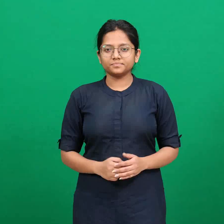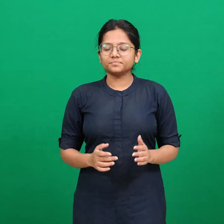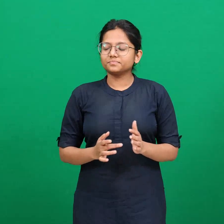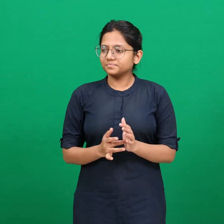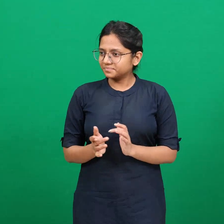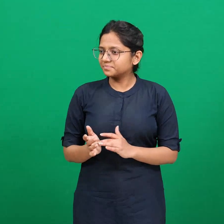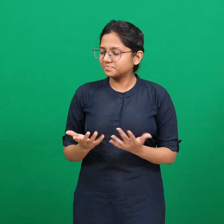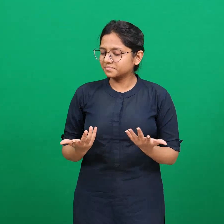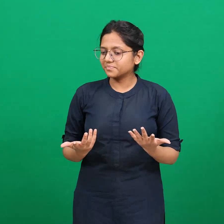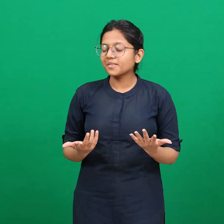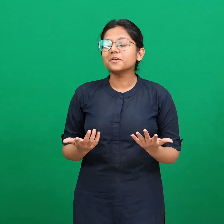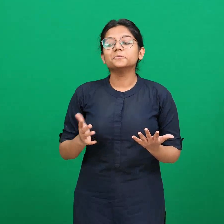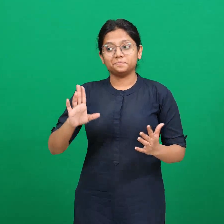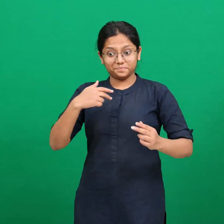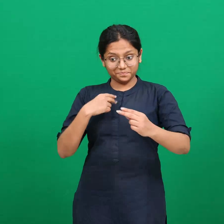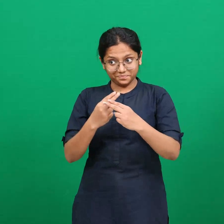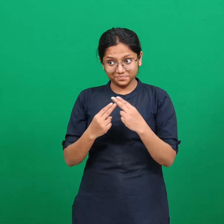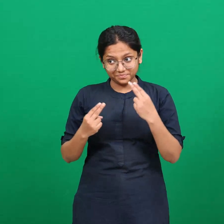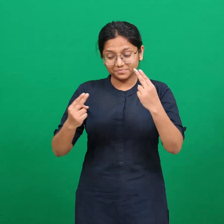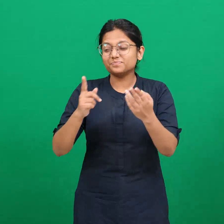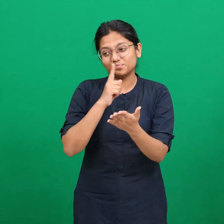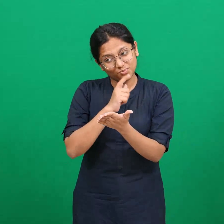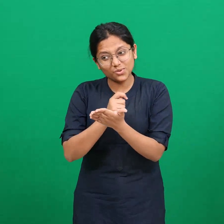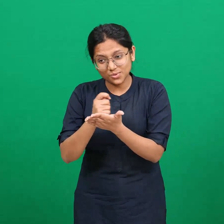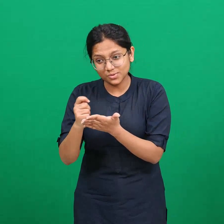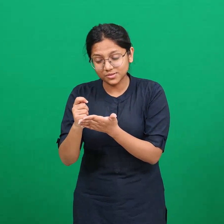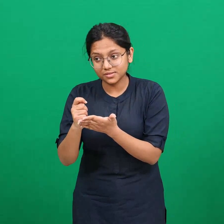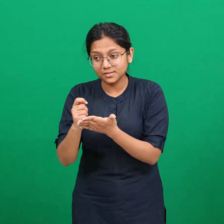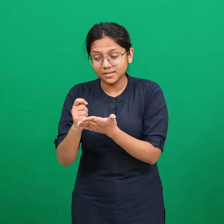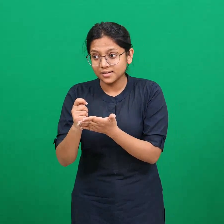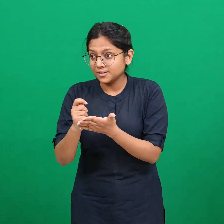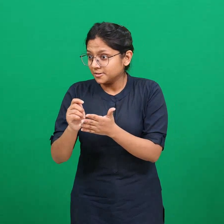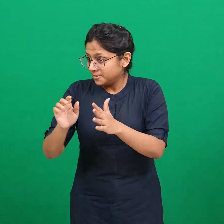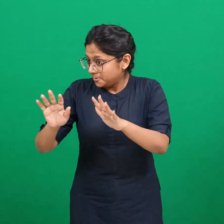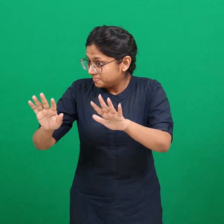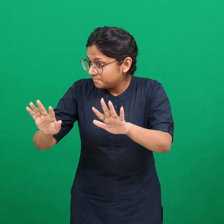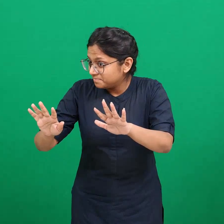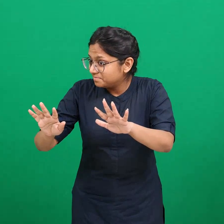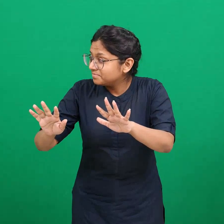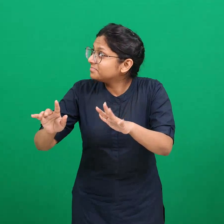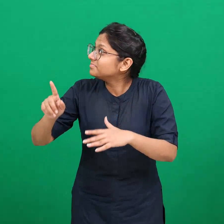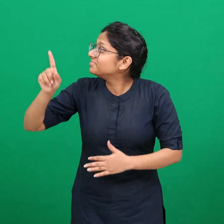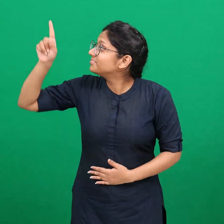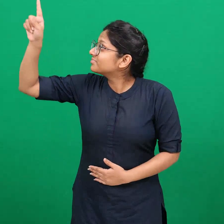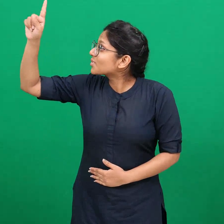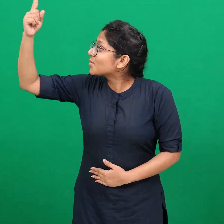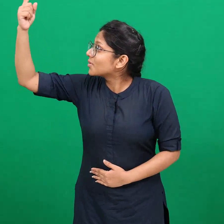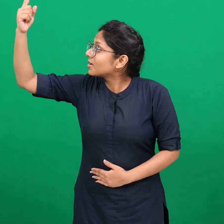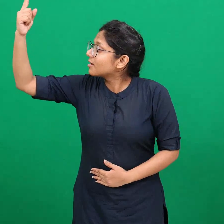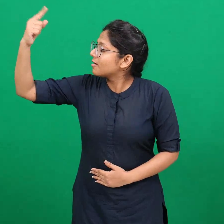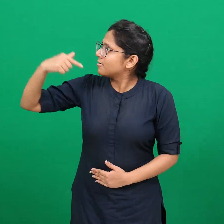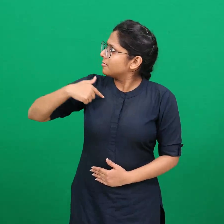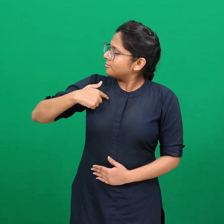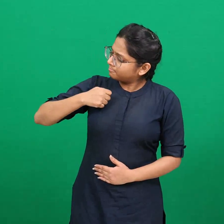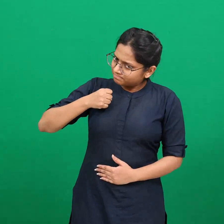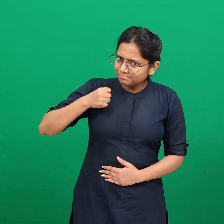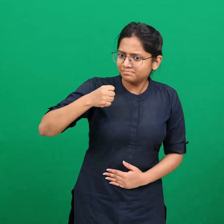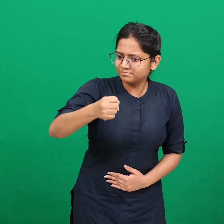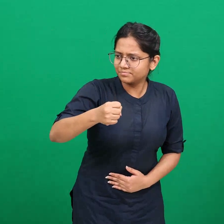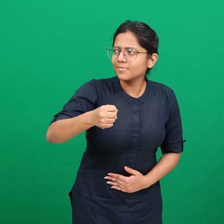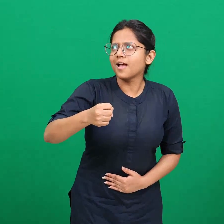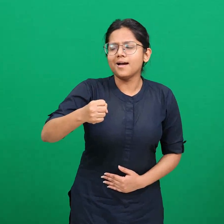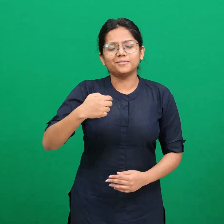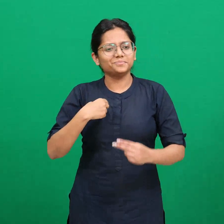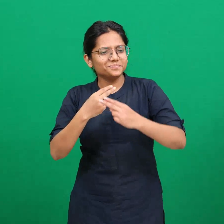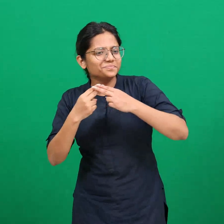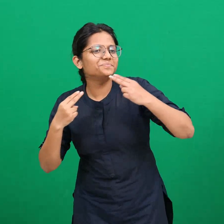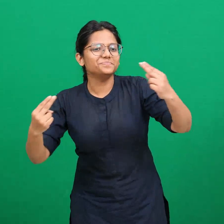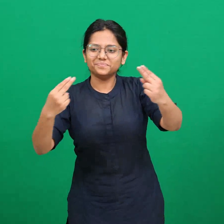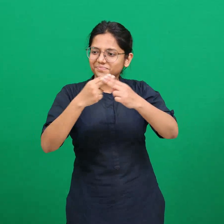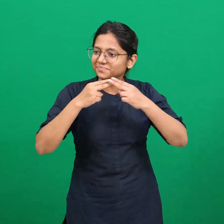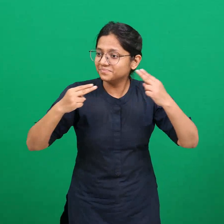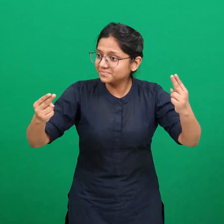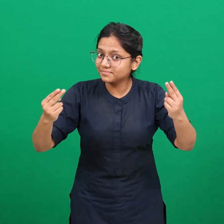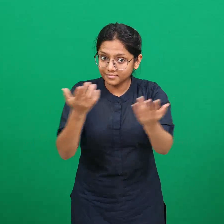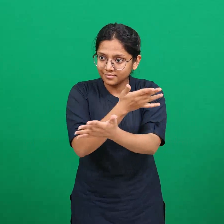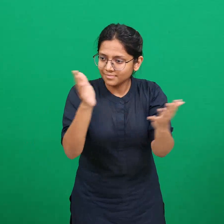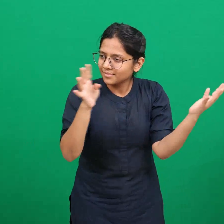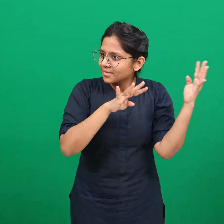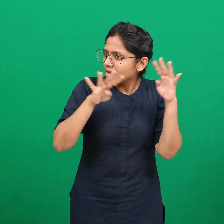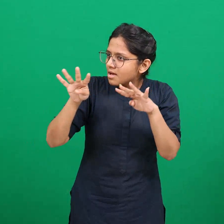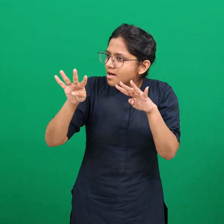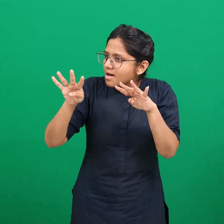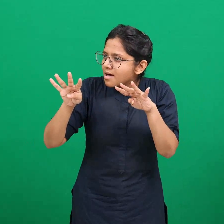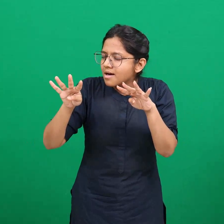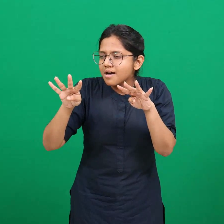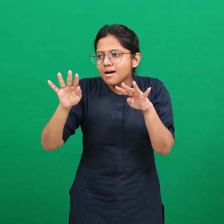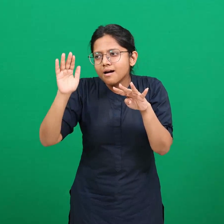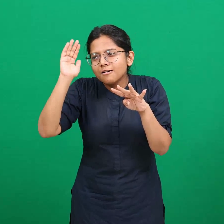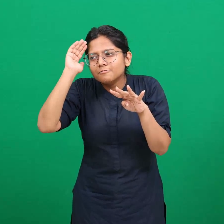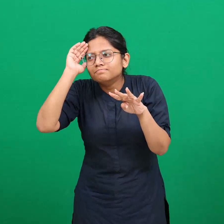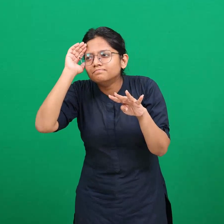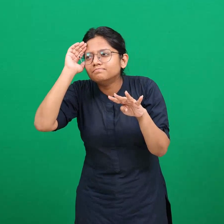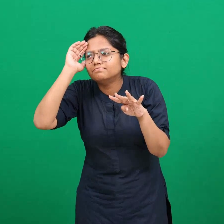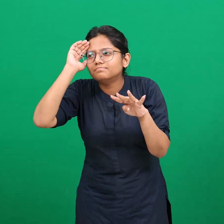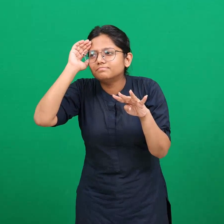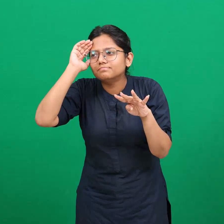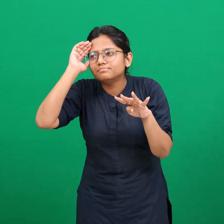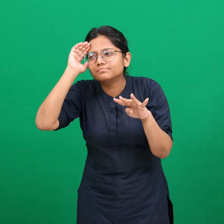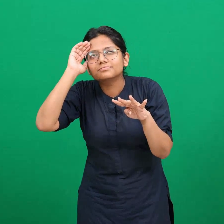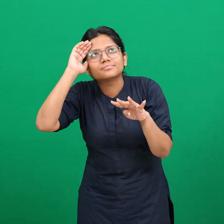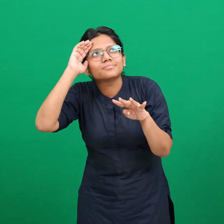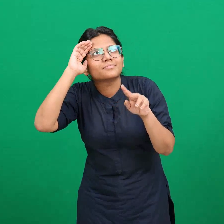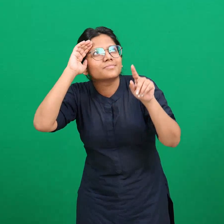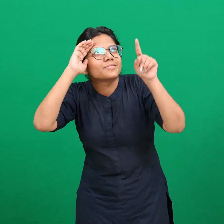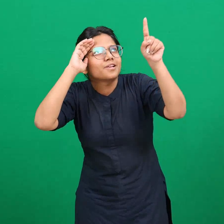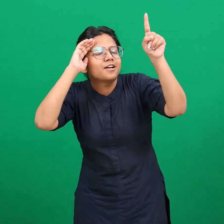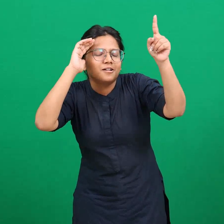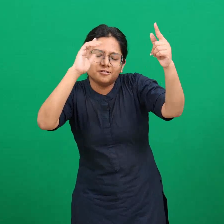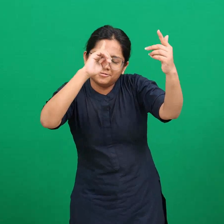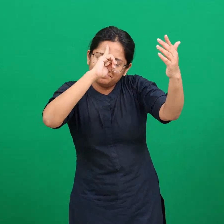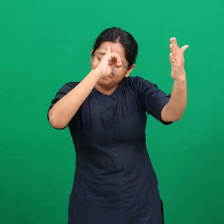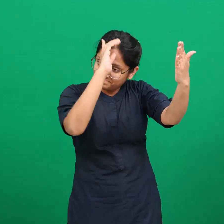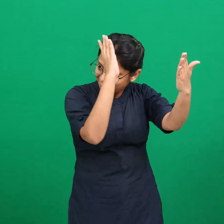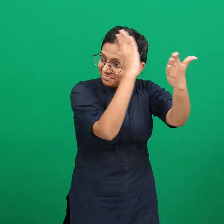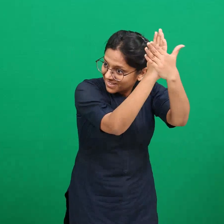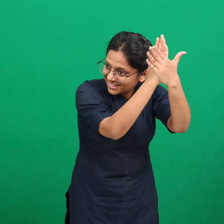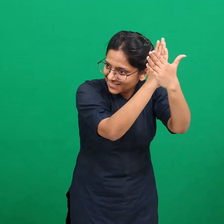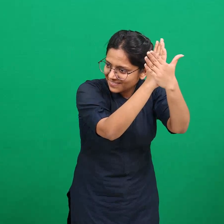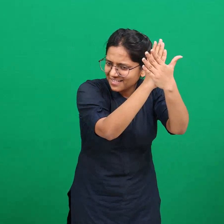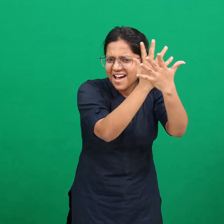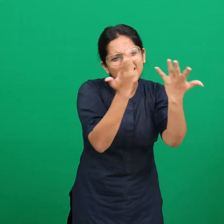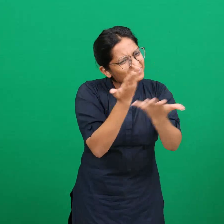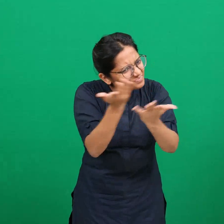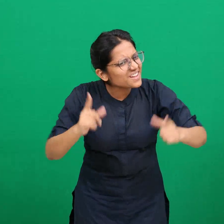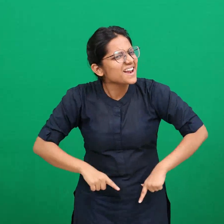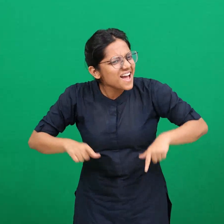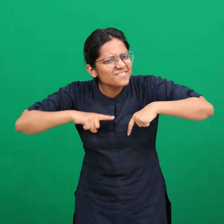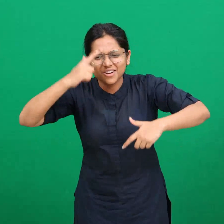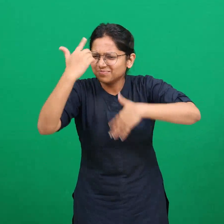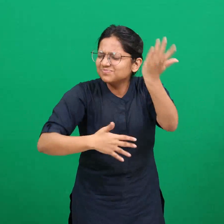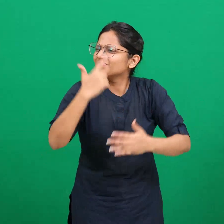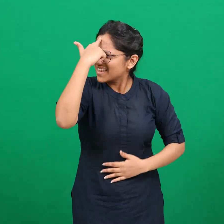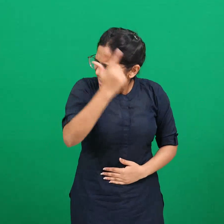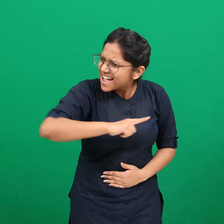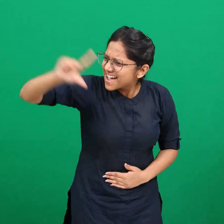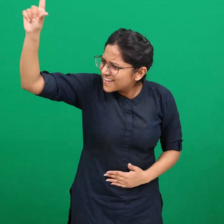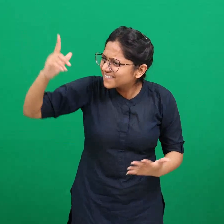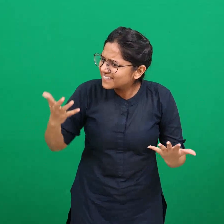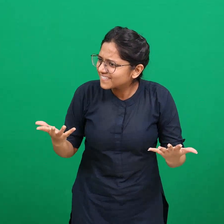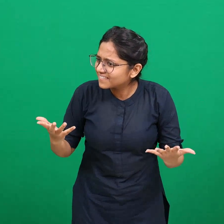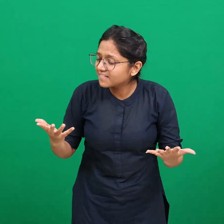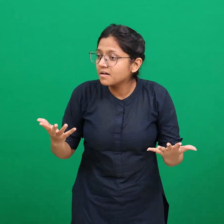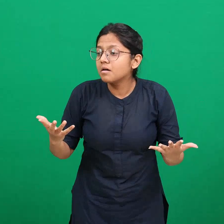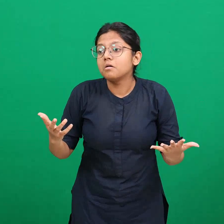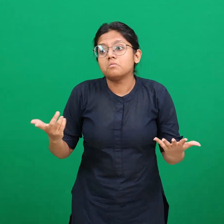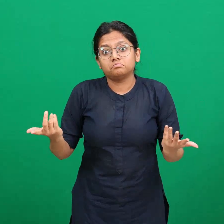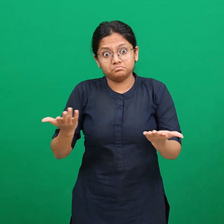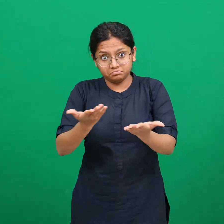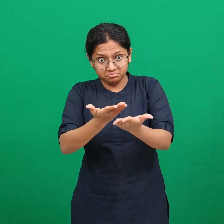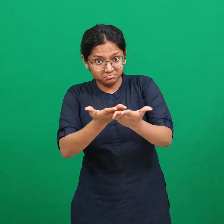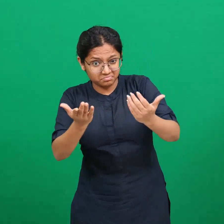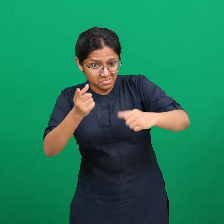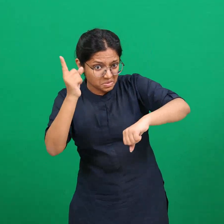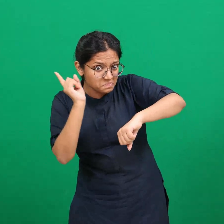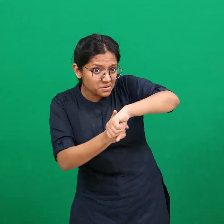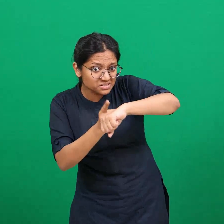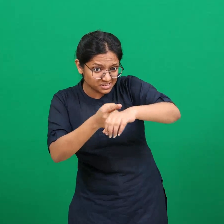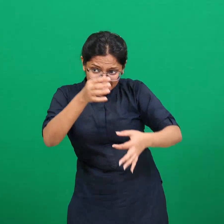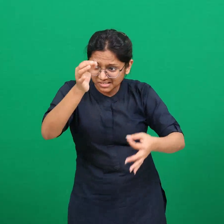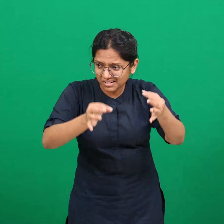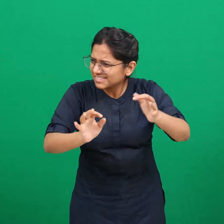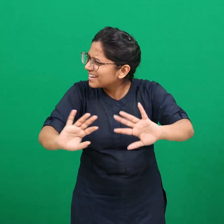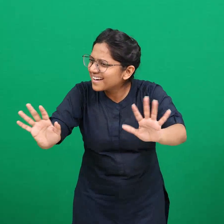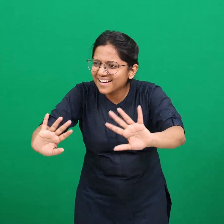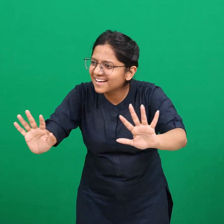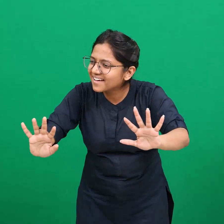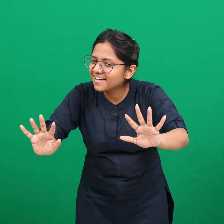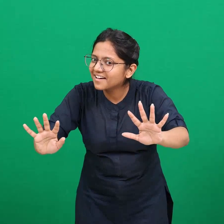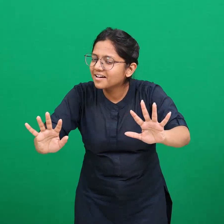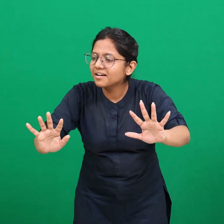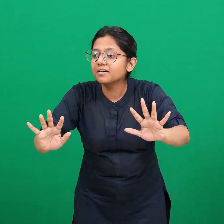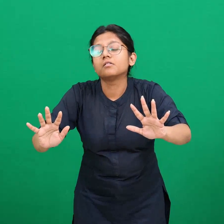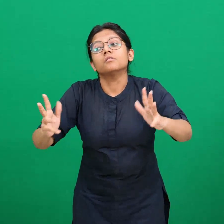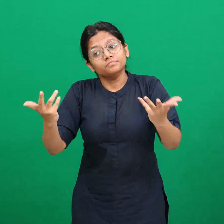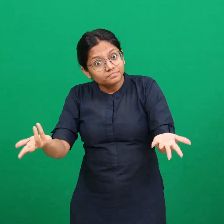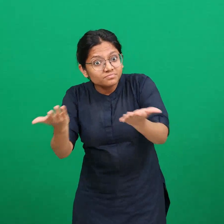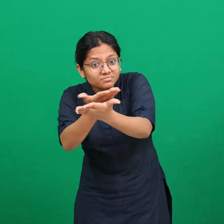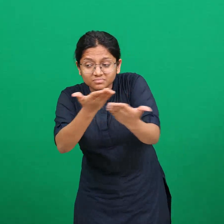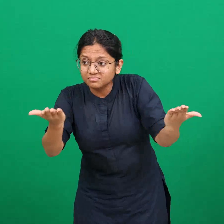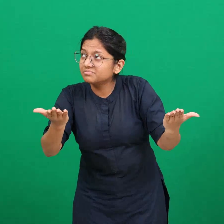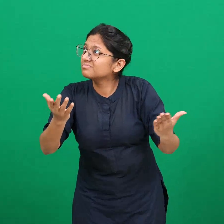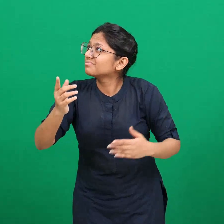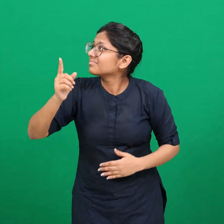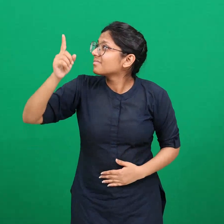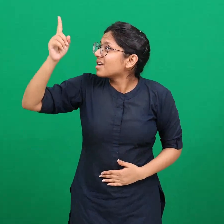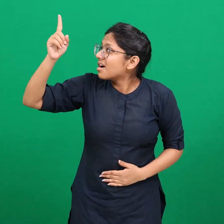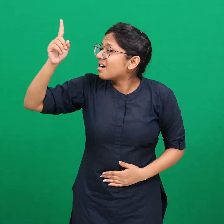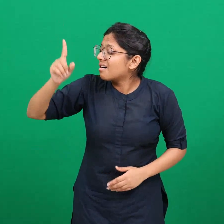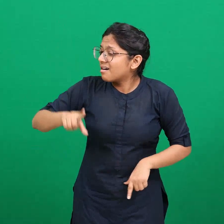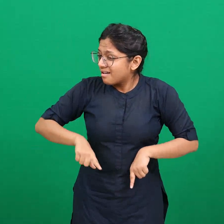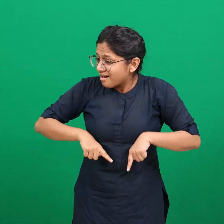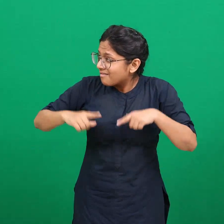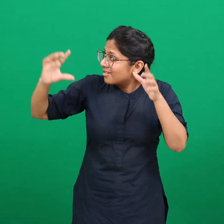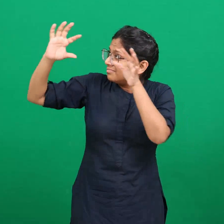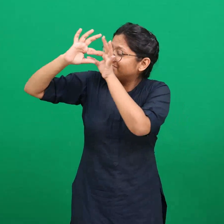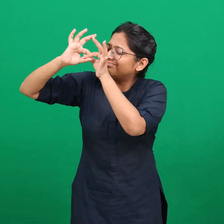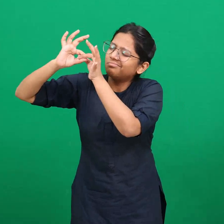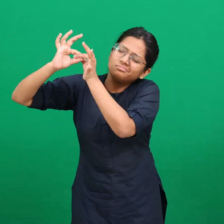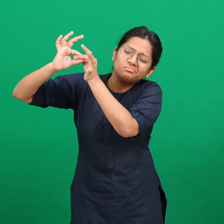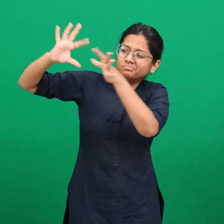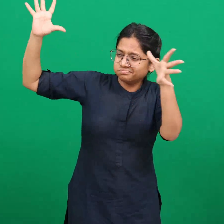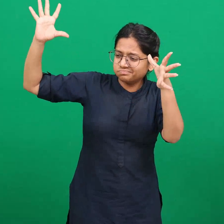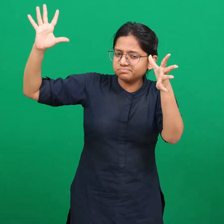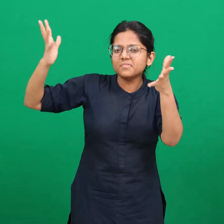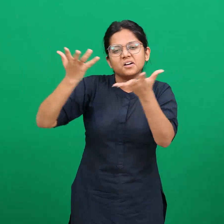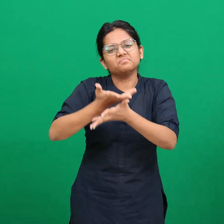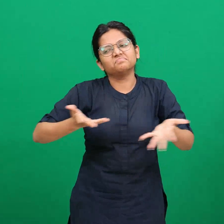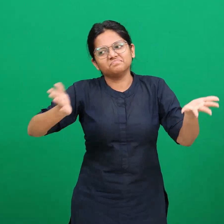Truly, truly, I tell you, whoever hears My word and believes Him who sent Me has eternal life and will not come under judgment.